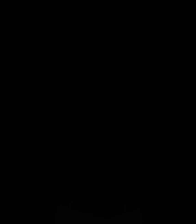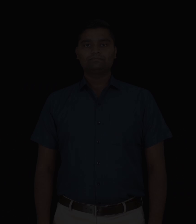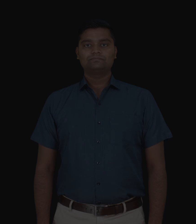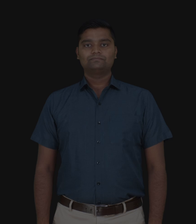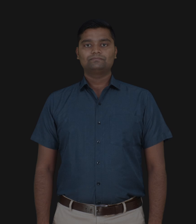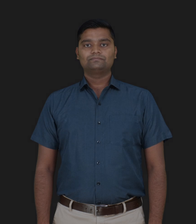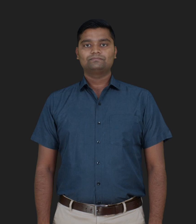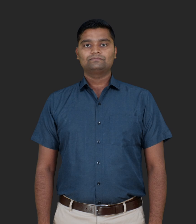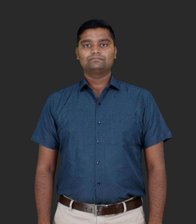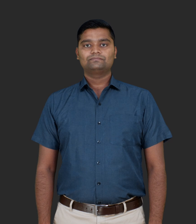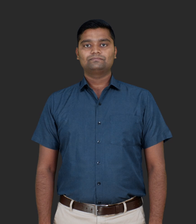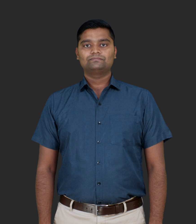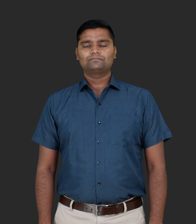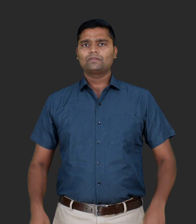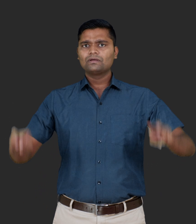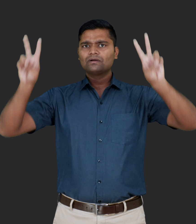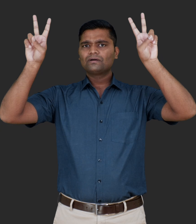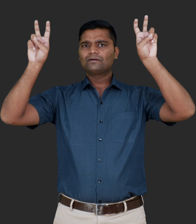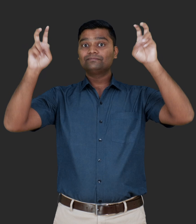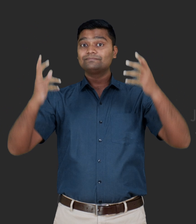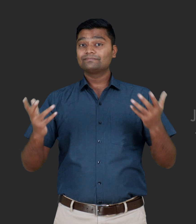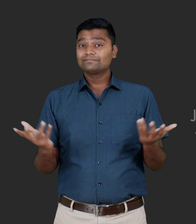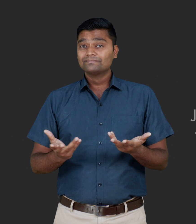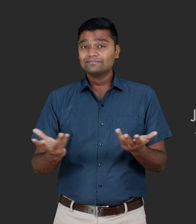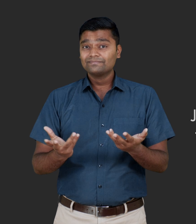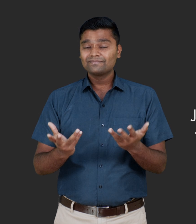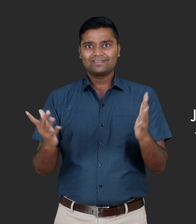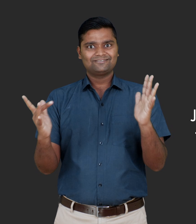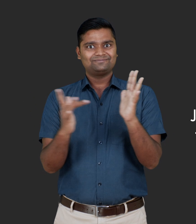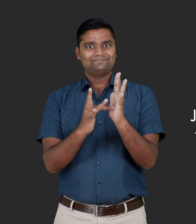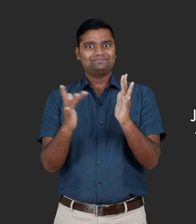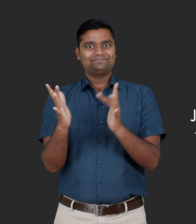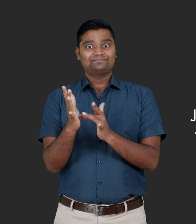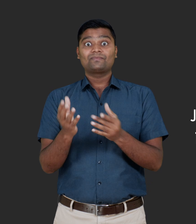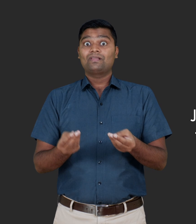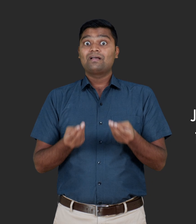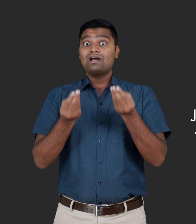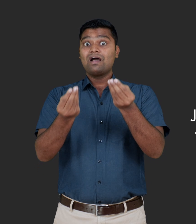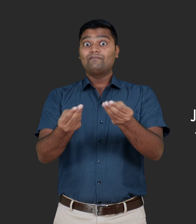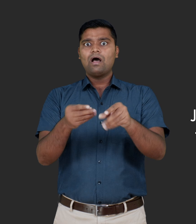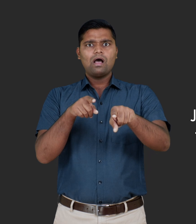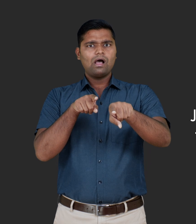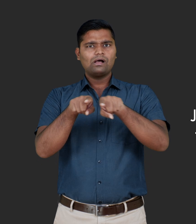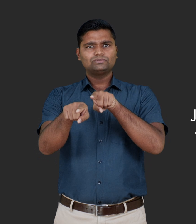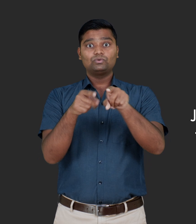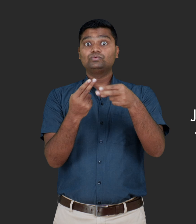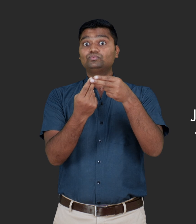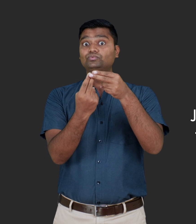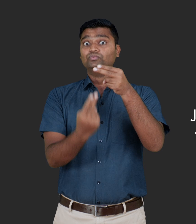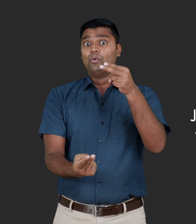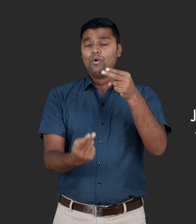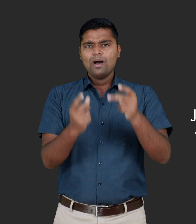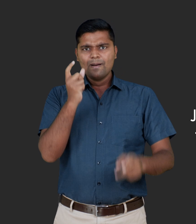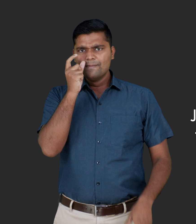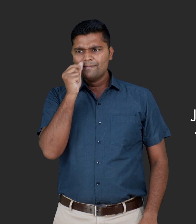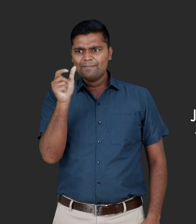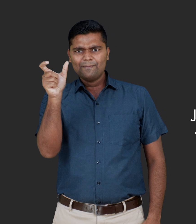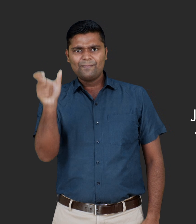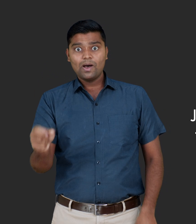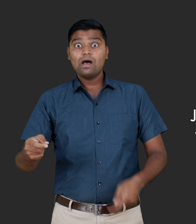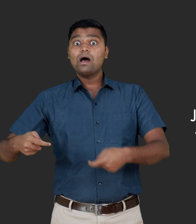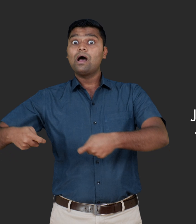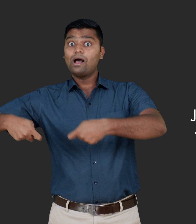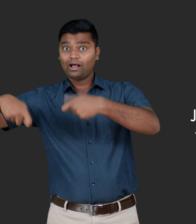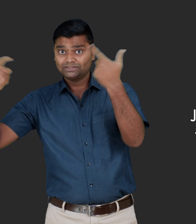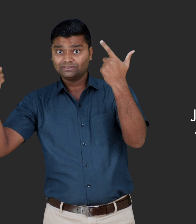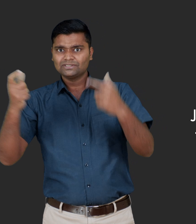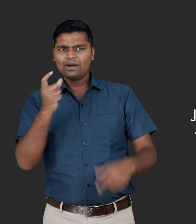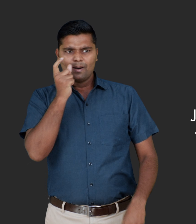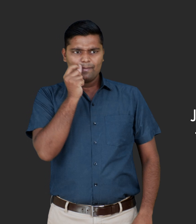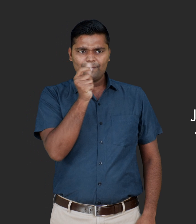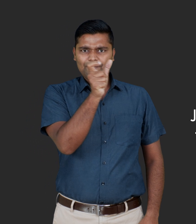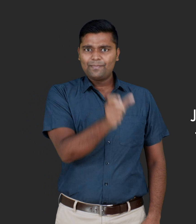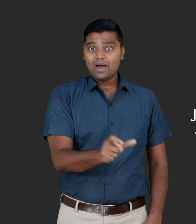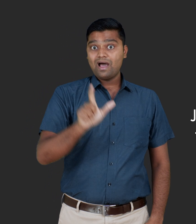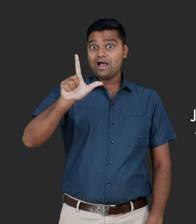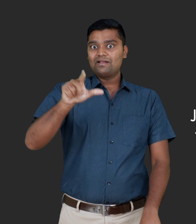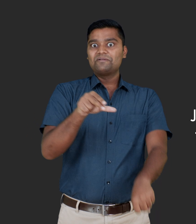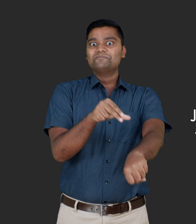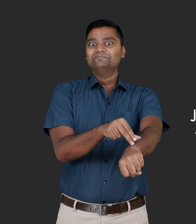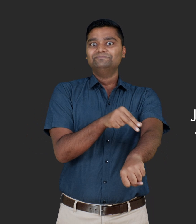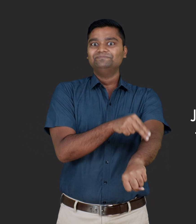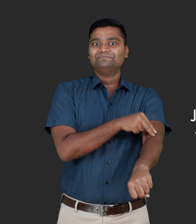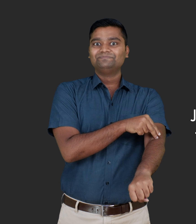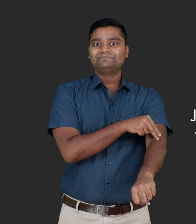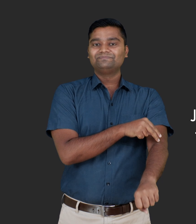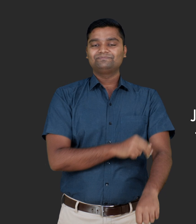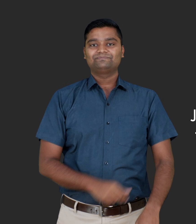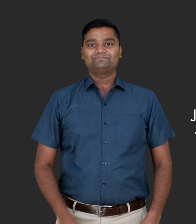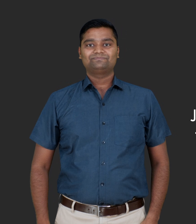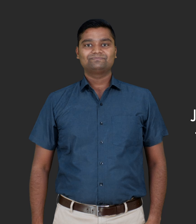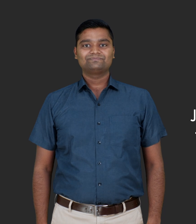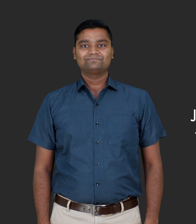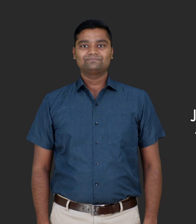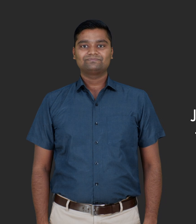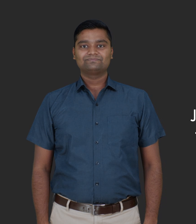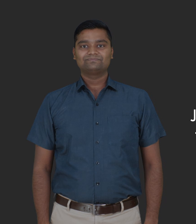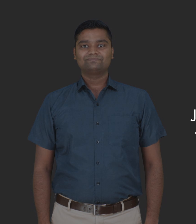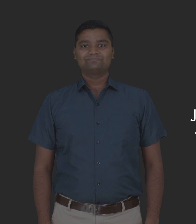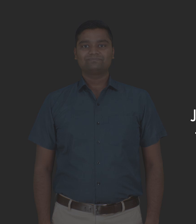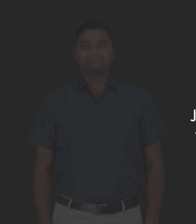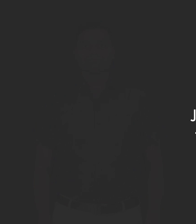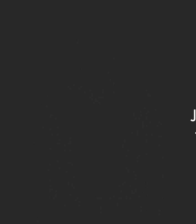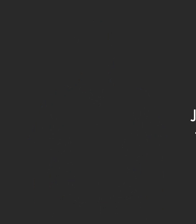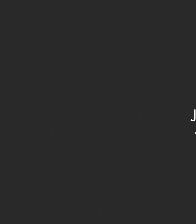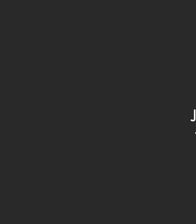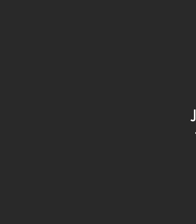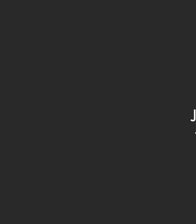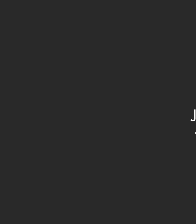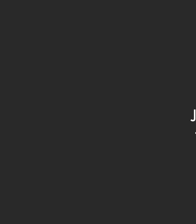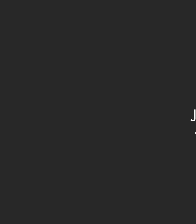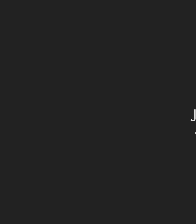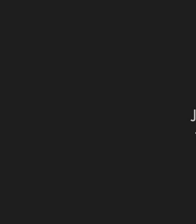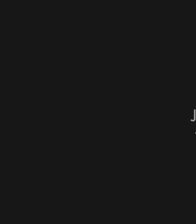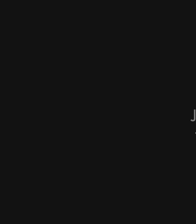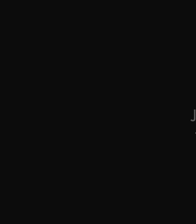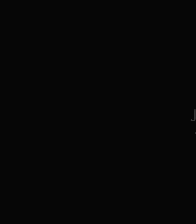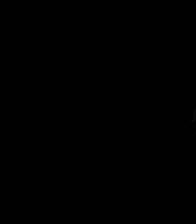Jesus gives the story about the rich man and Lazarus